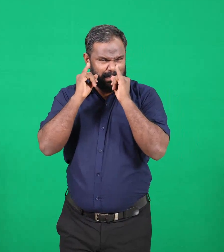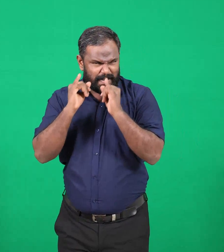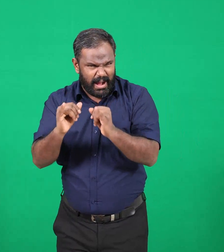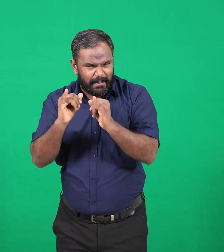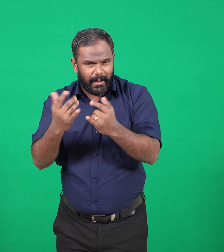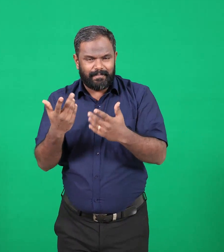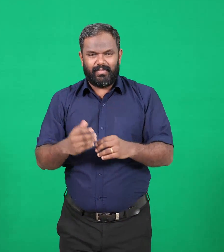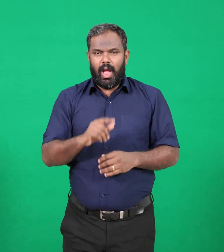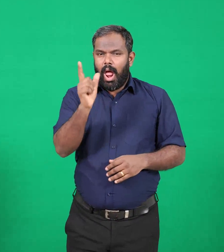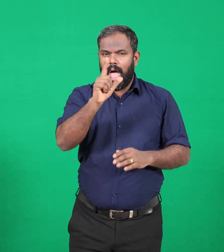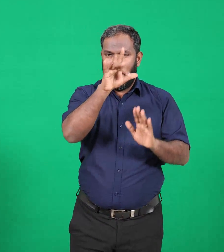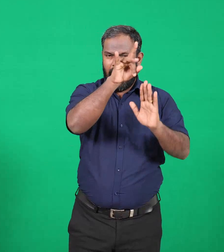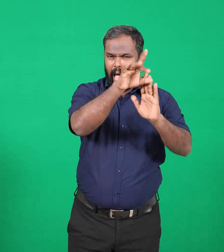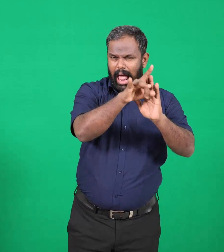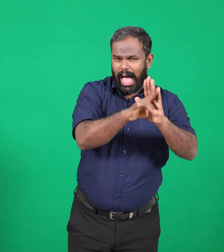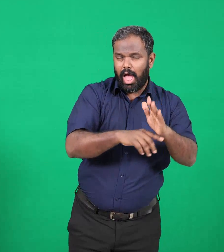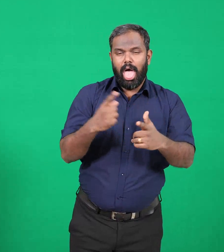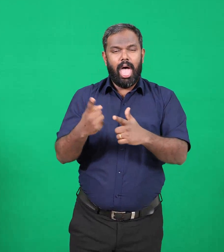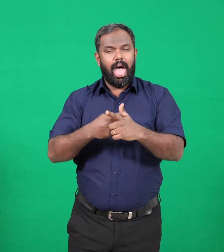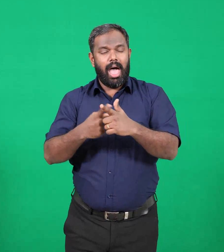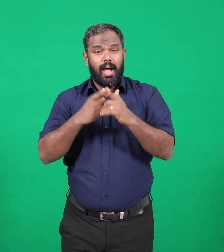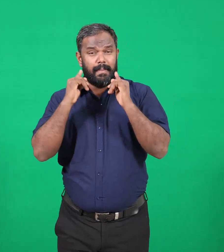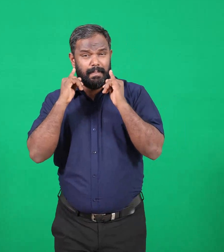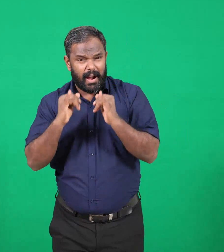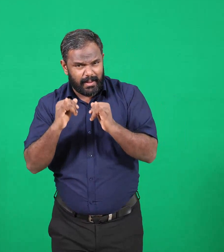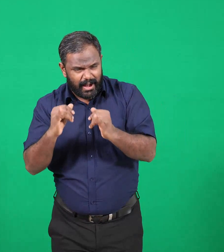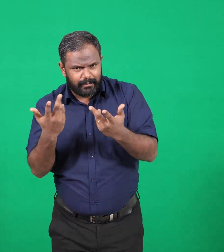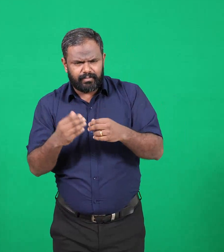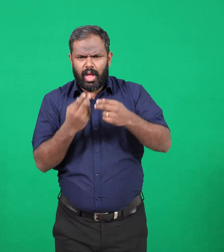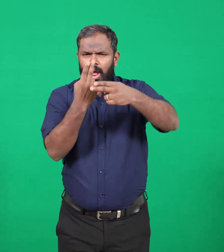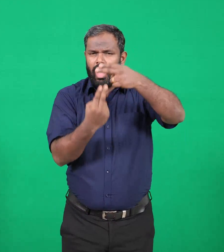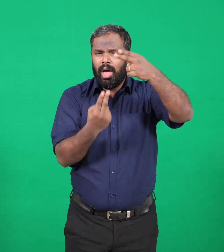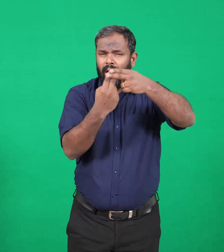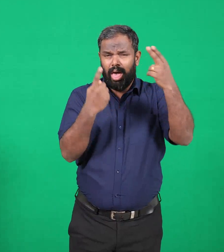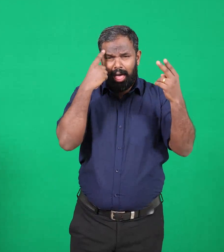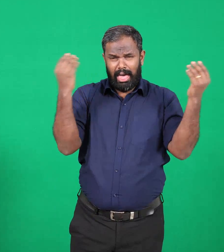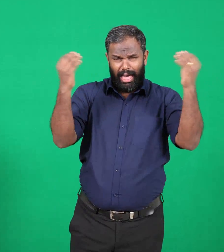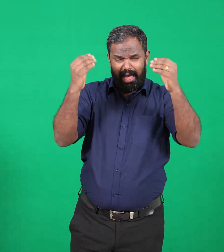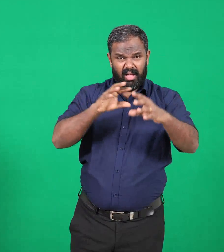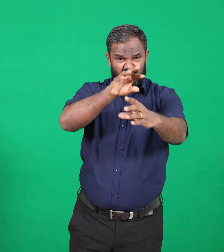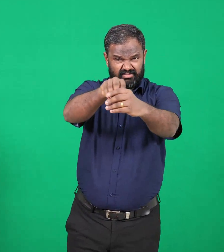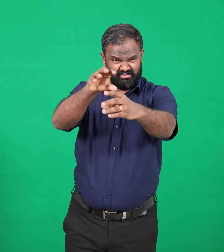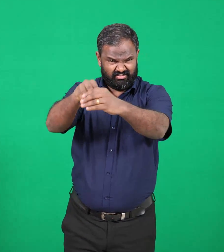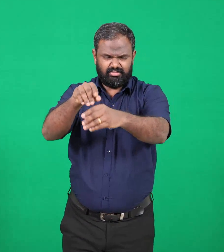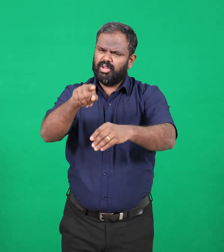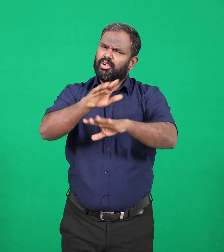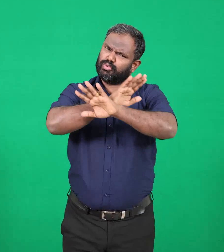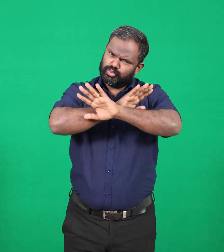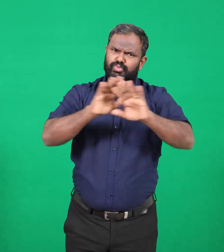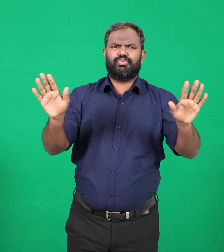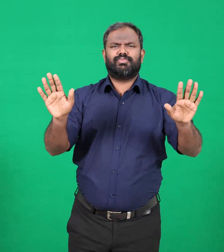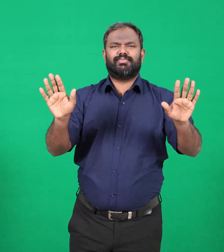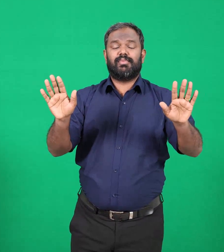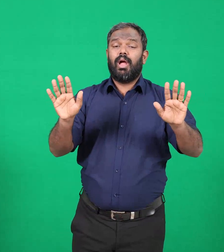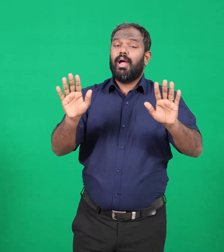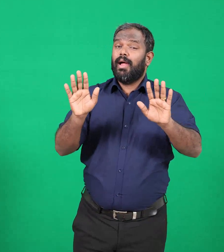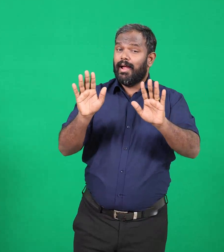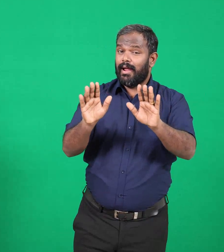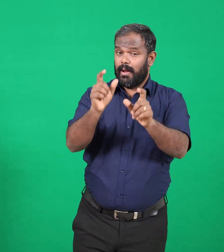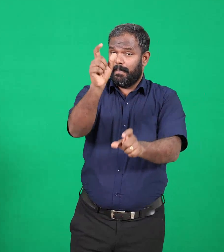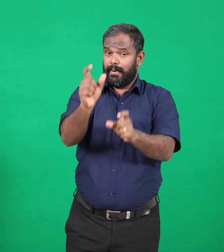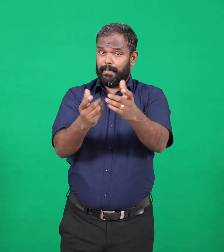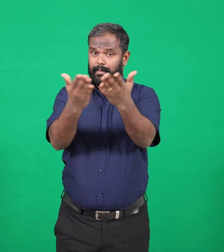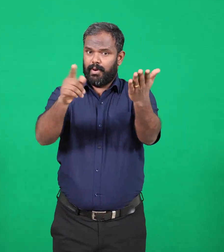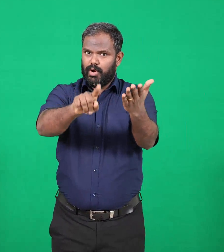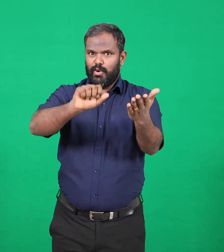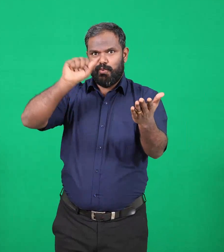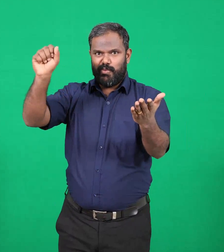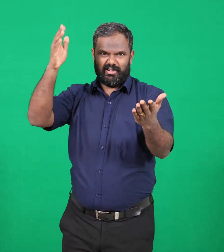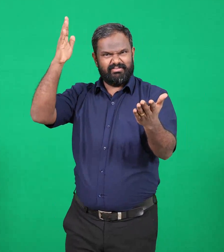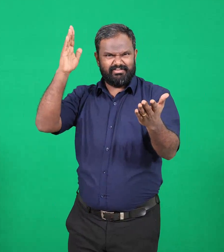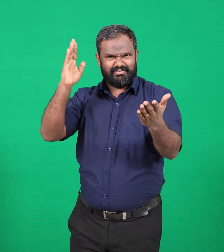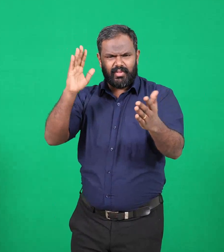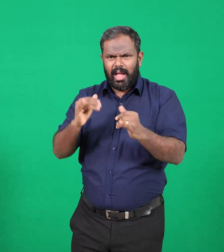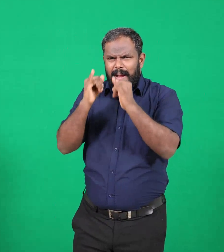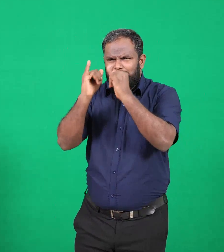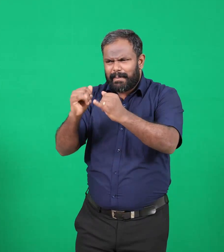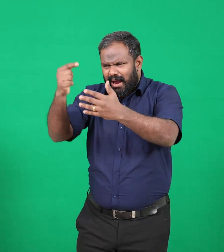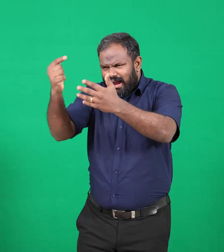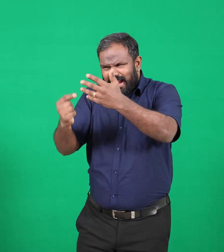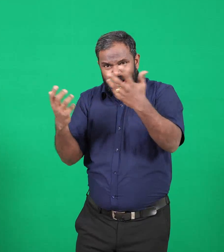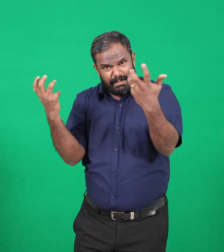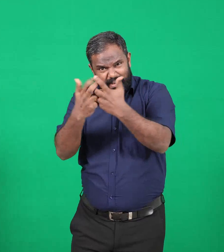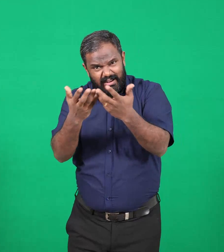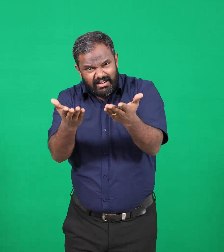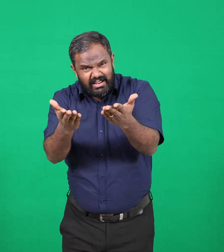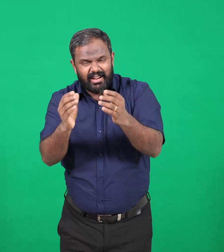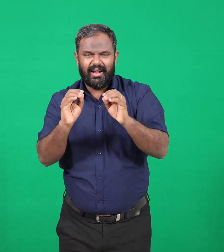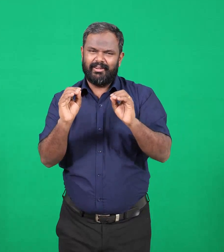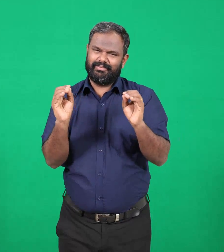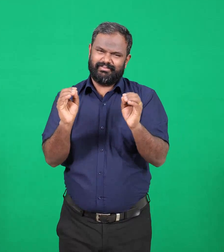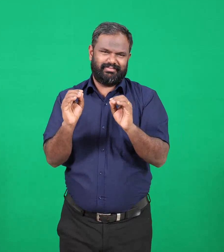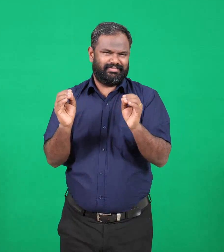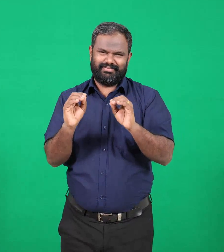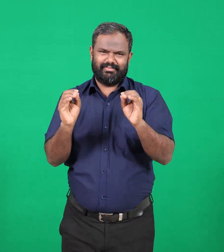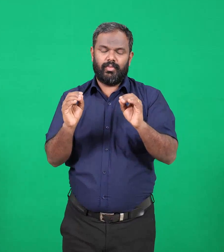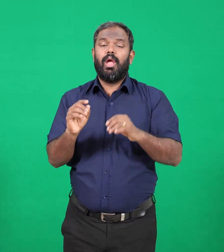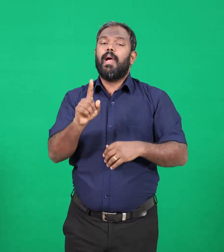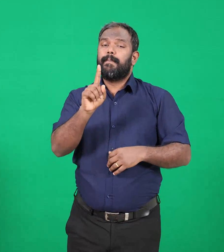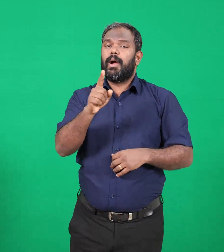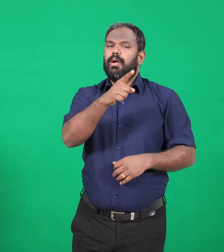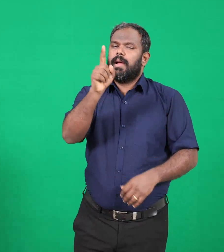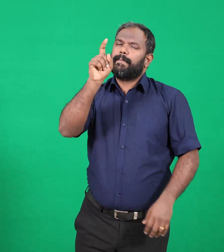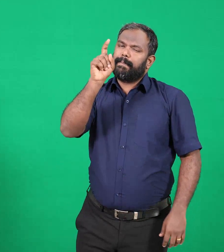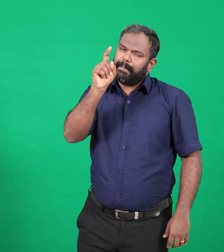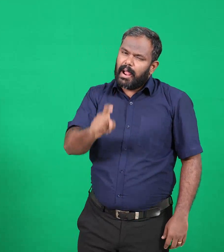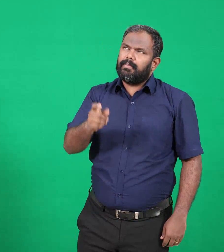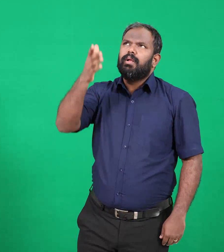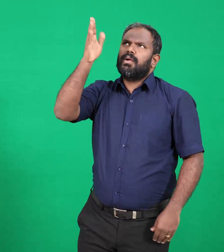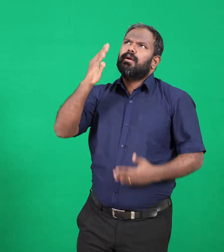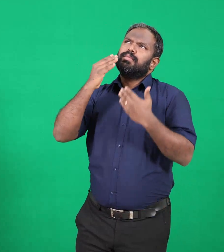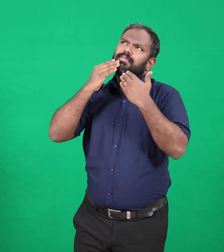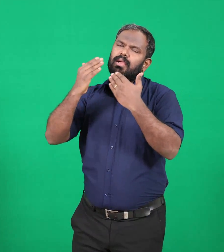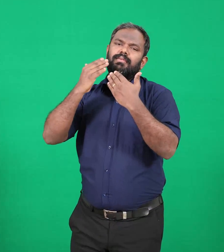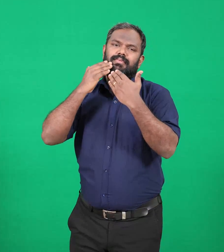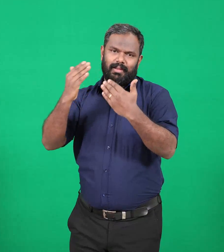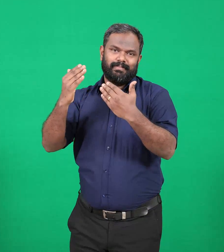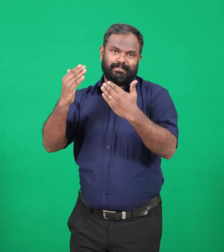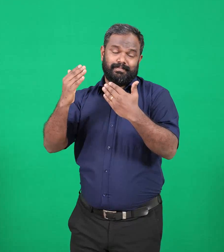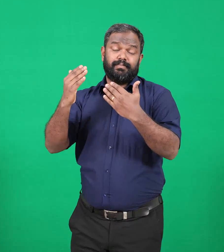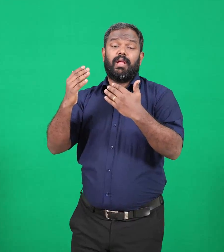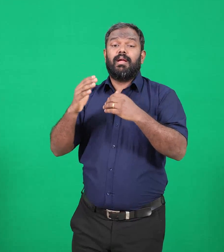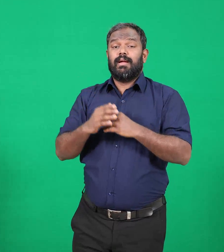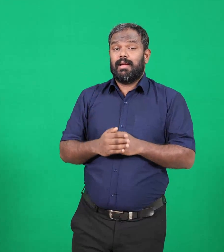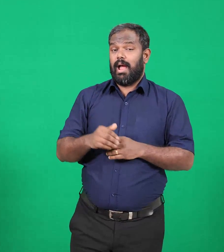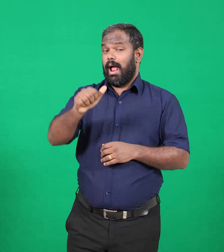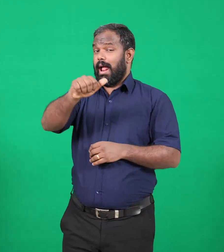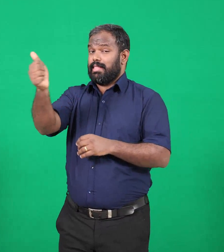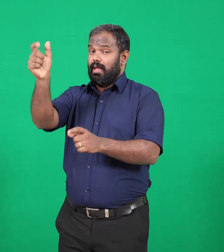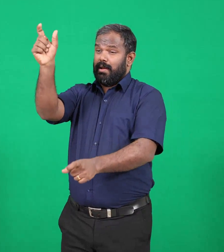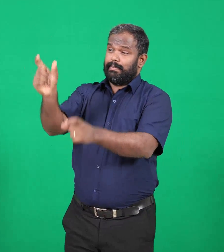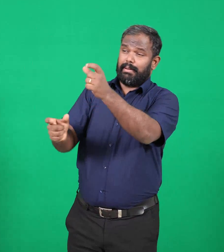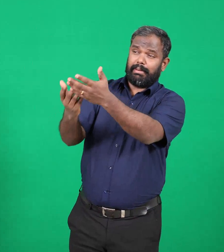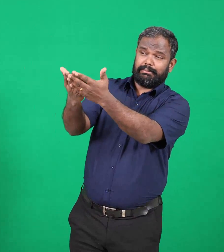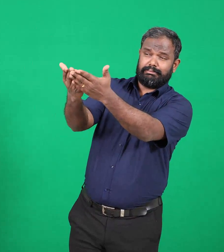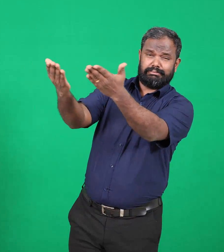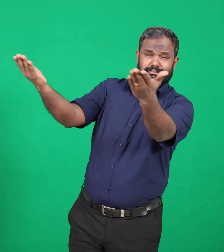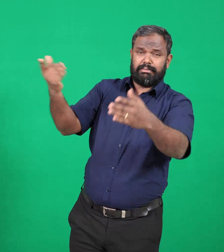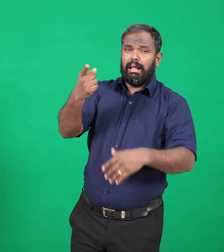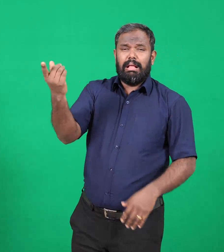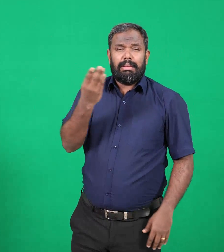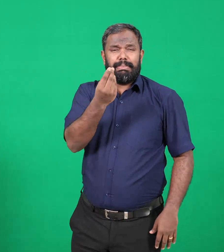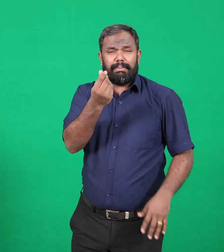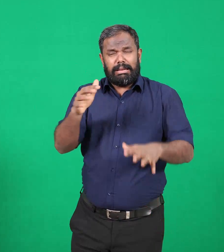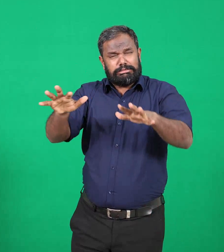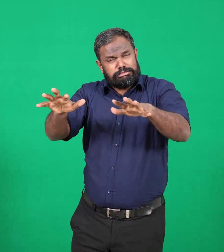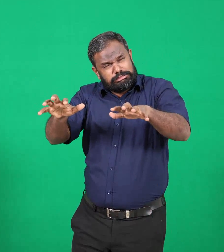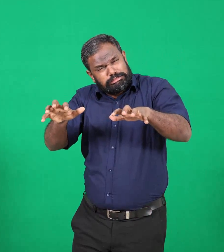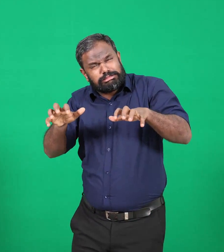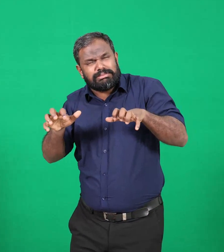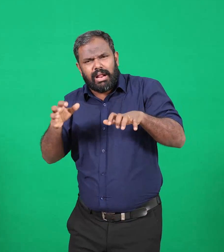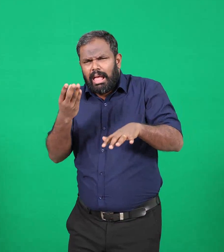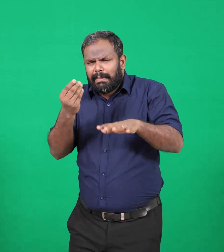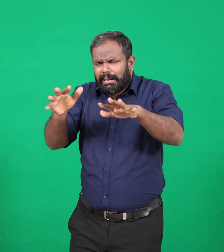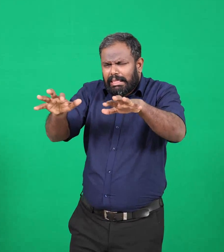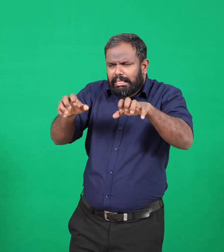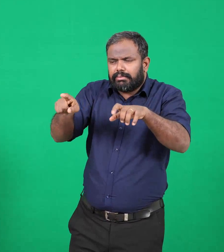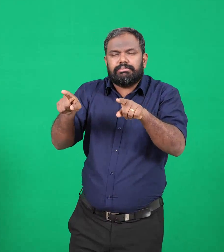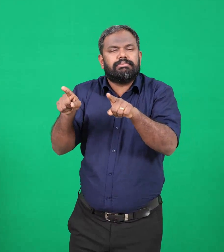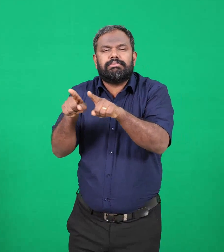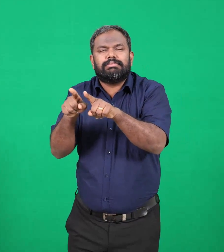Nor should there be obscenity, foolish talk, or crude joking, which are out of character, but rather thanksgiving.